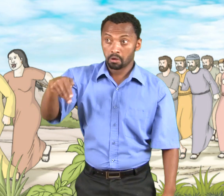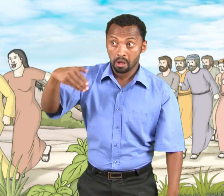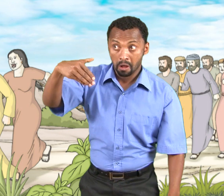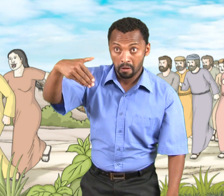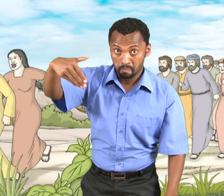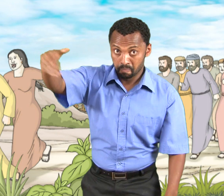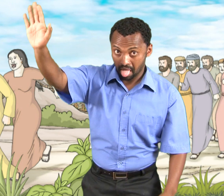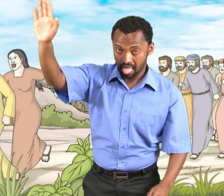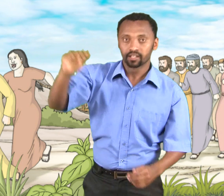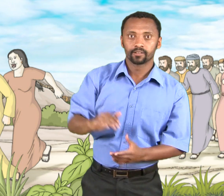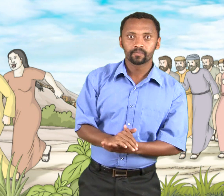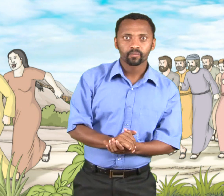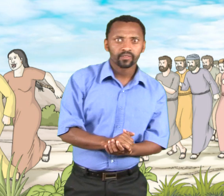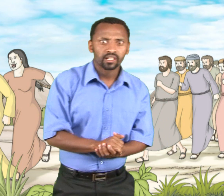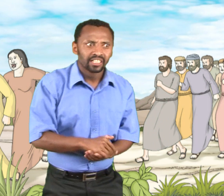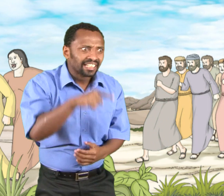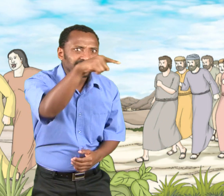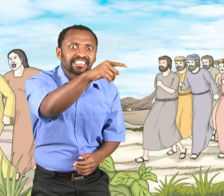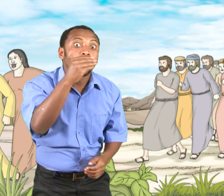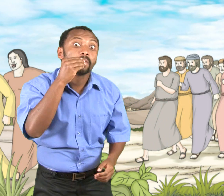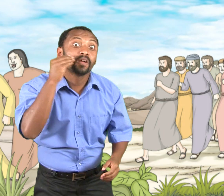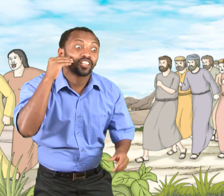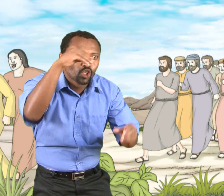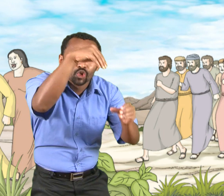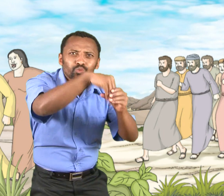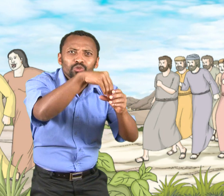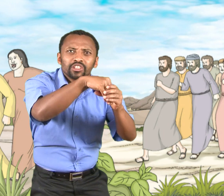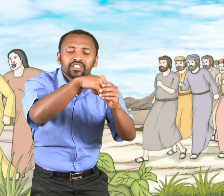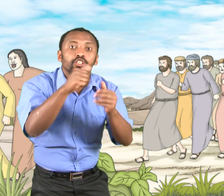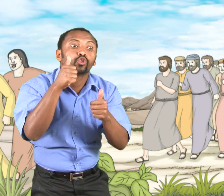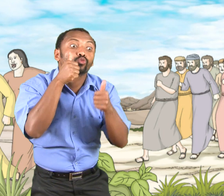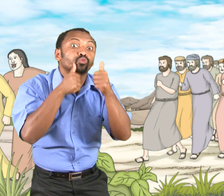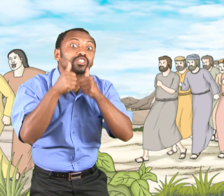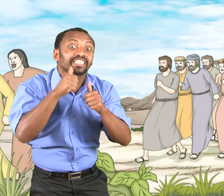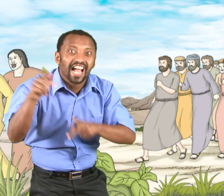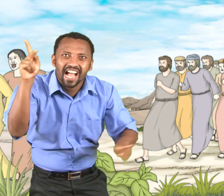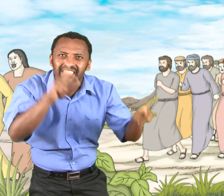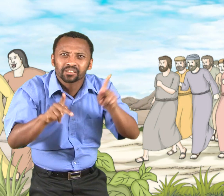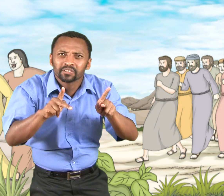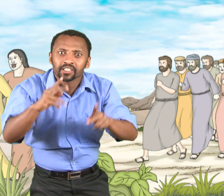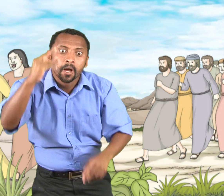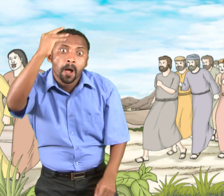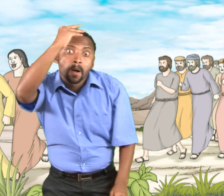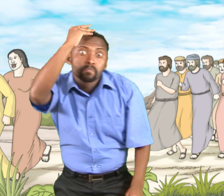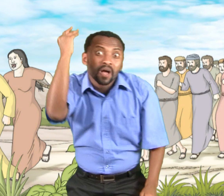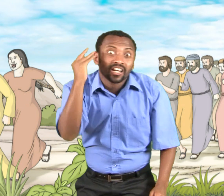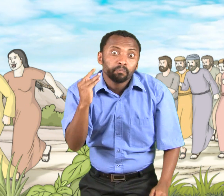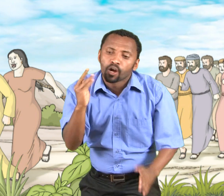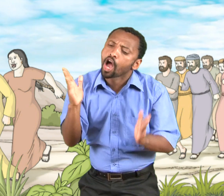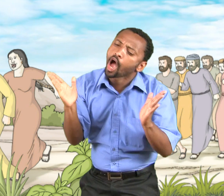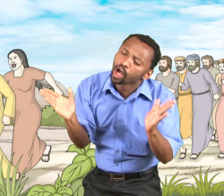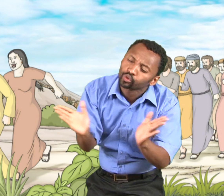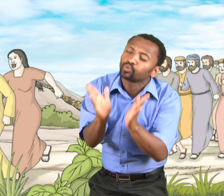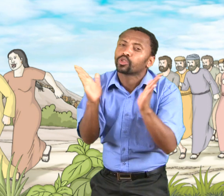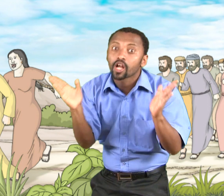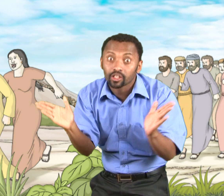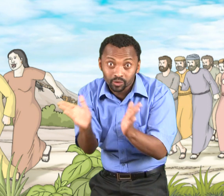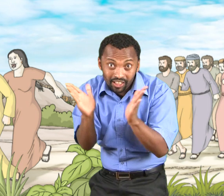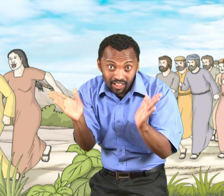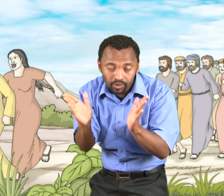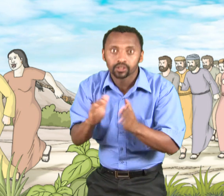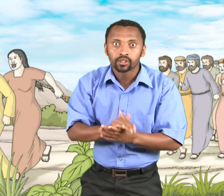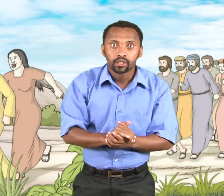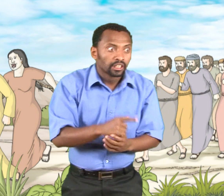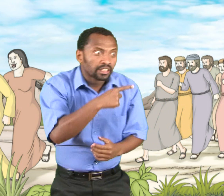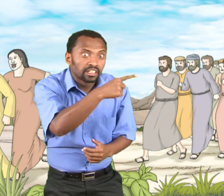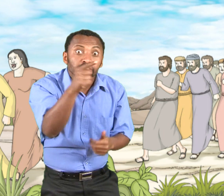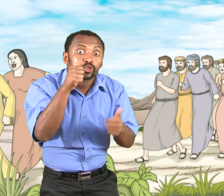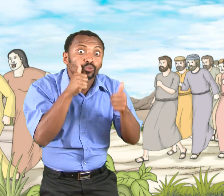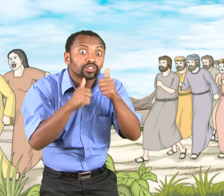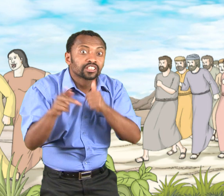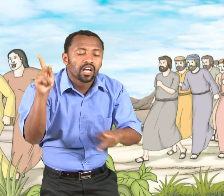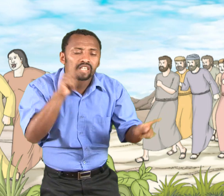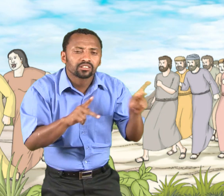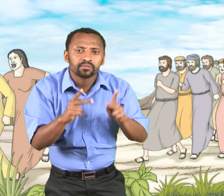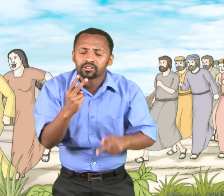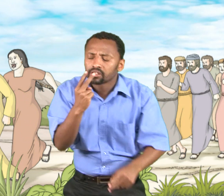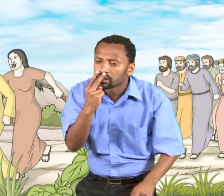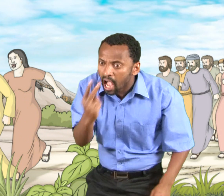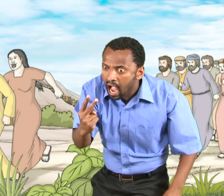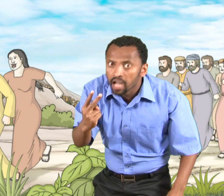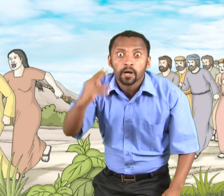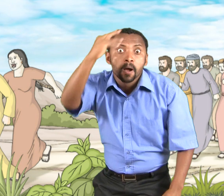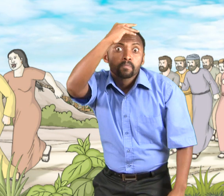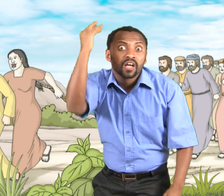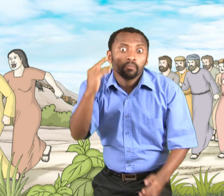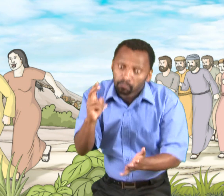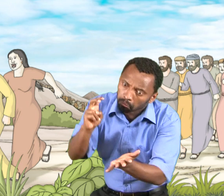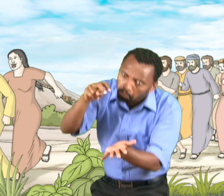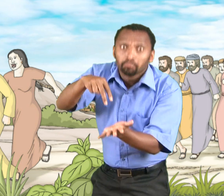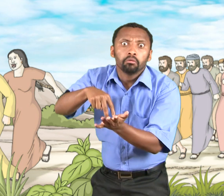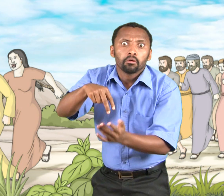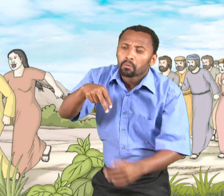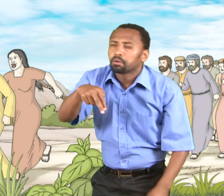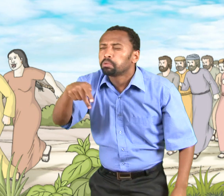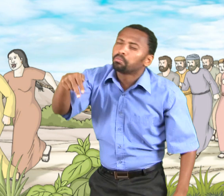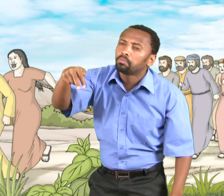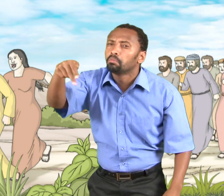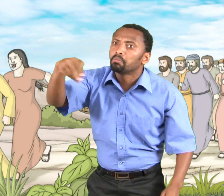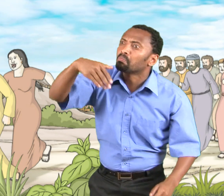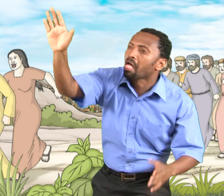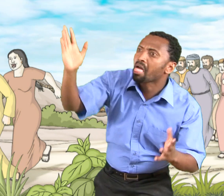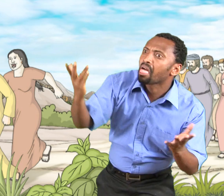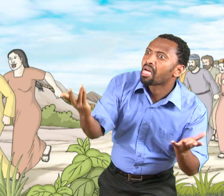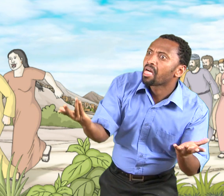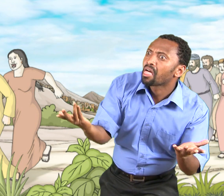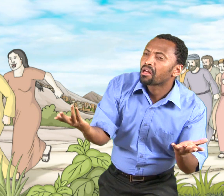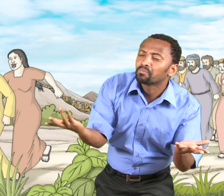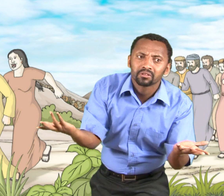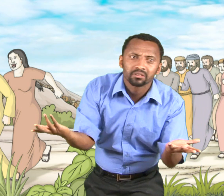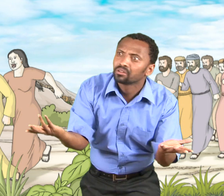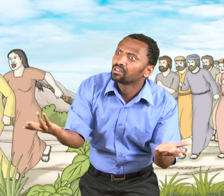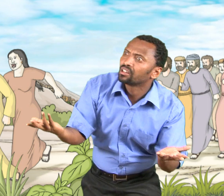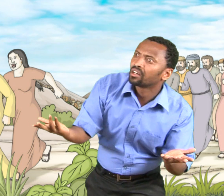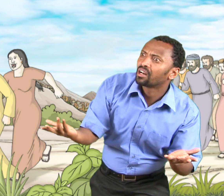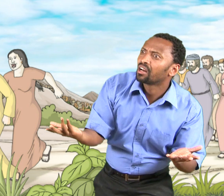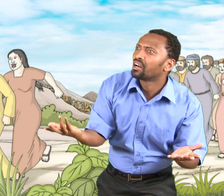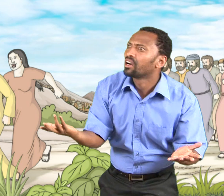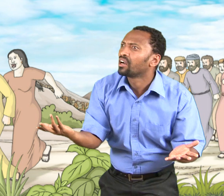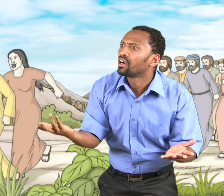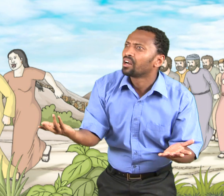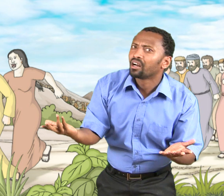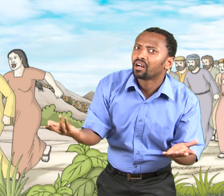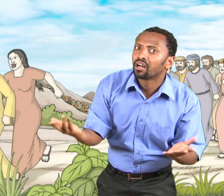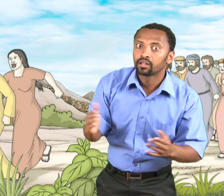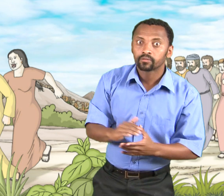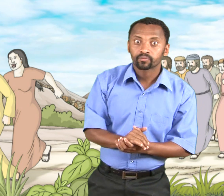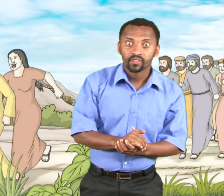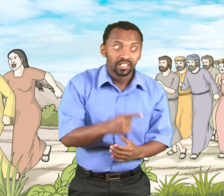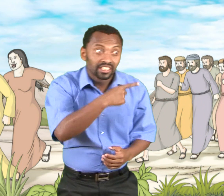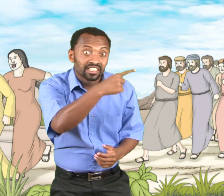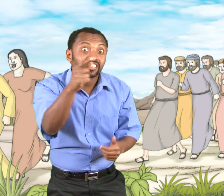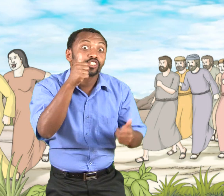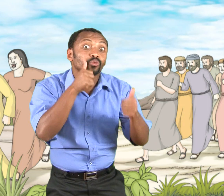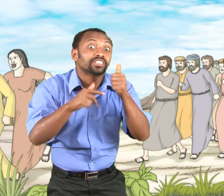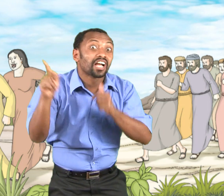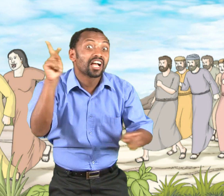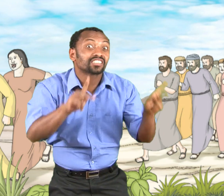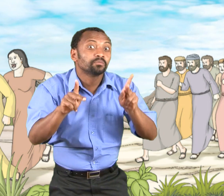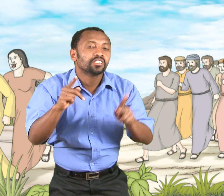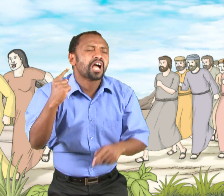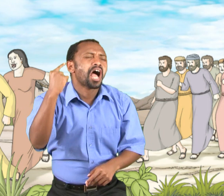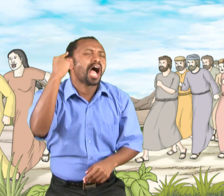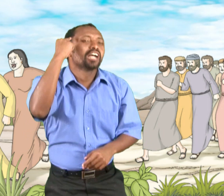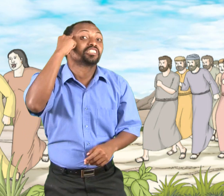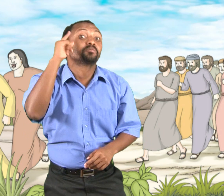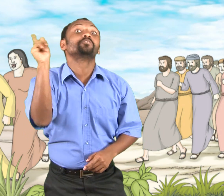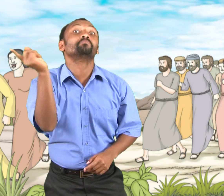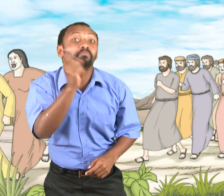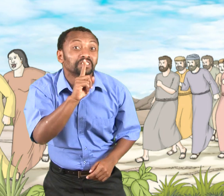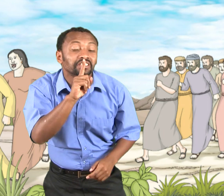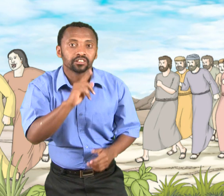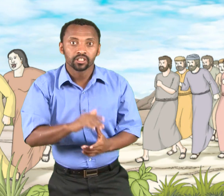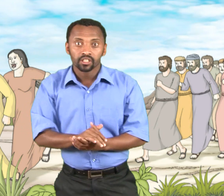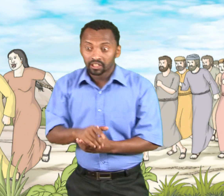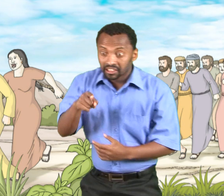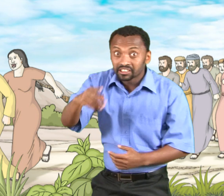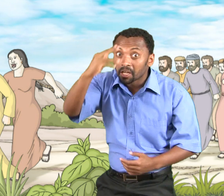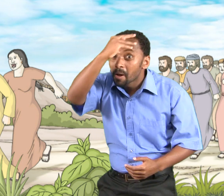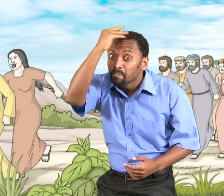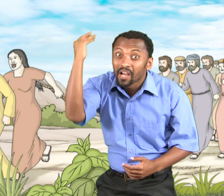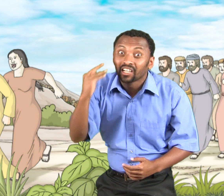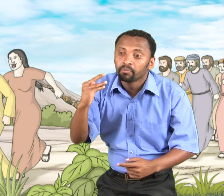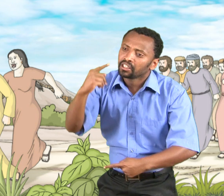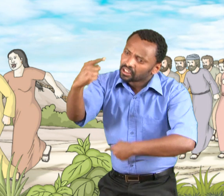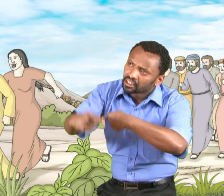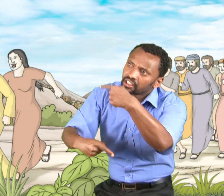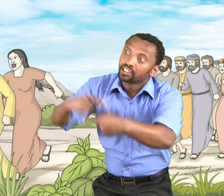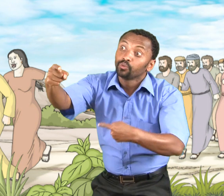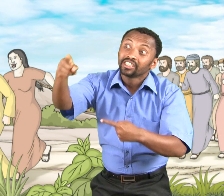Now Jesus had not yet entered the village, but was still at the place where Martha had met Him.